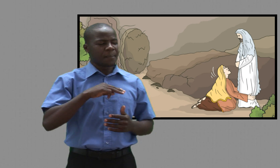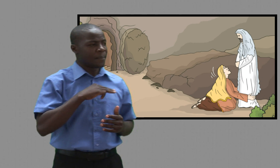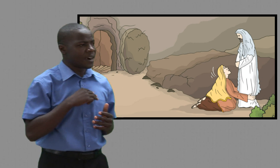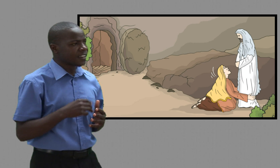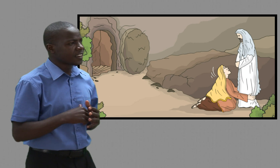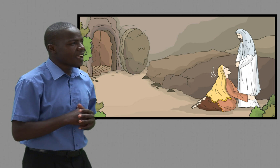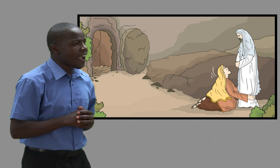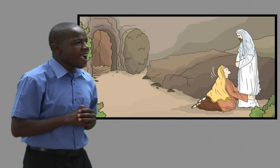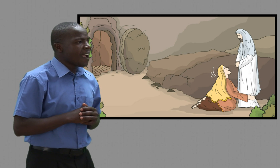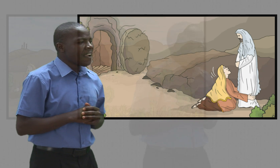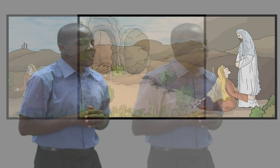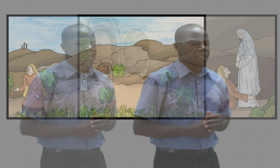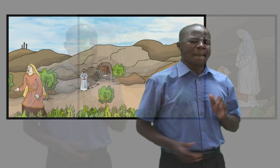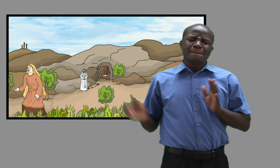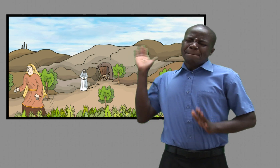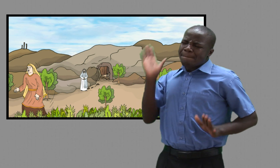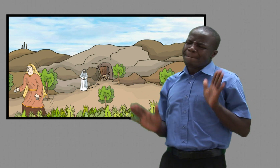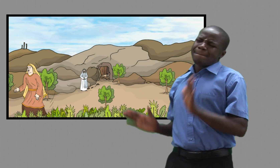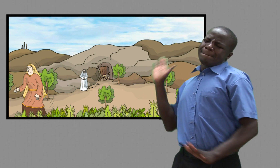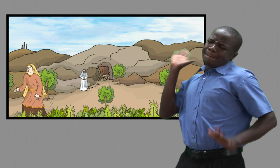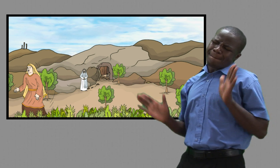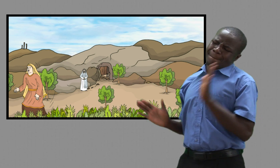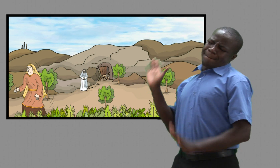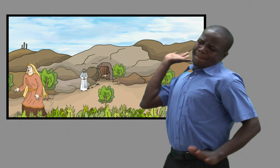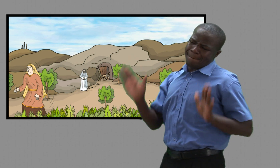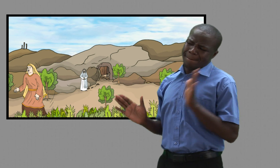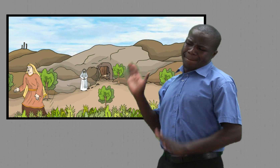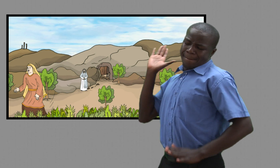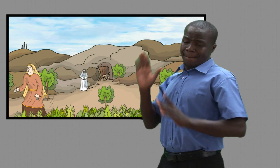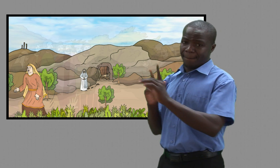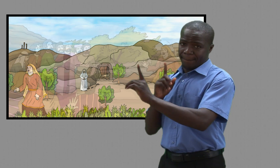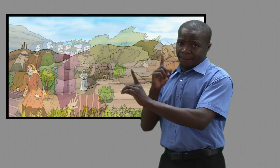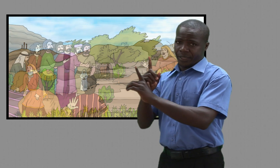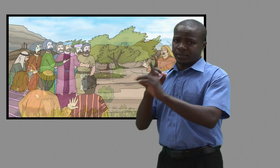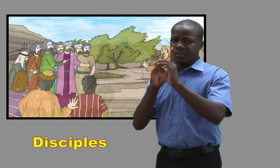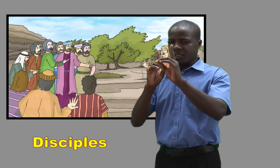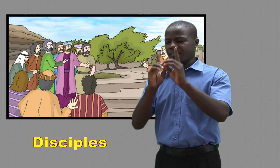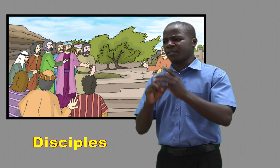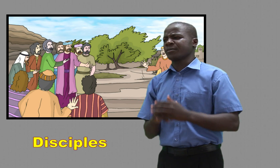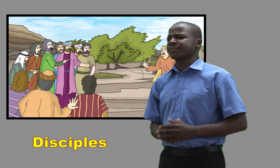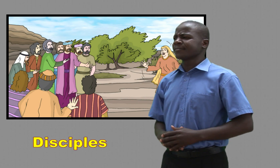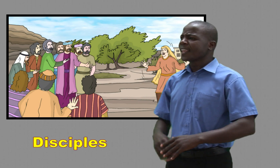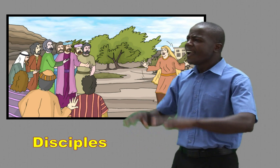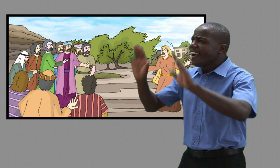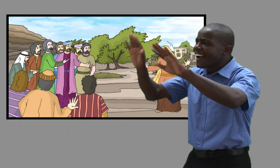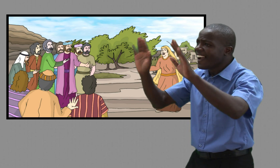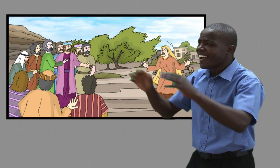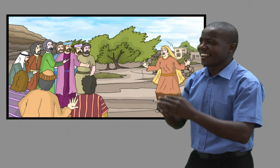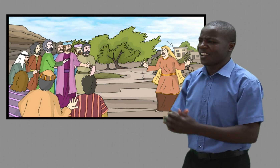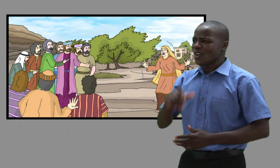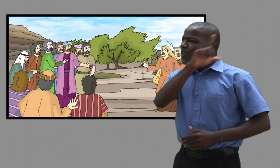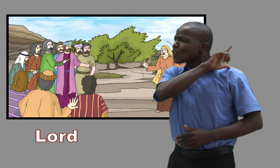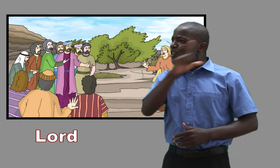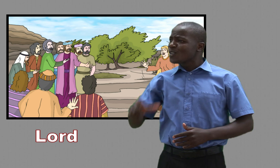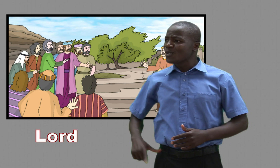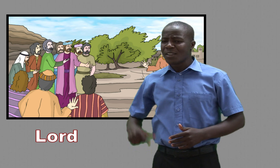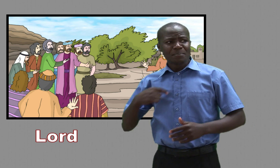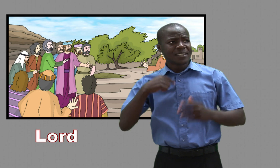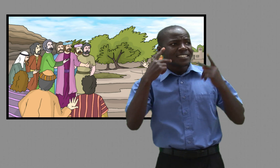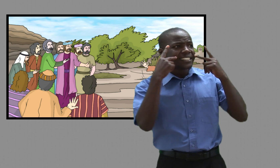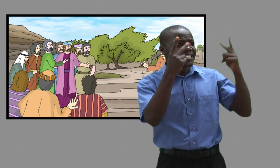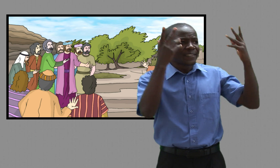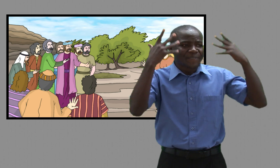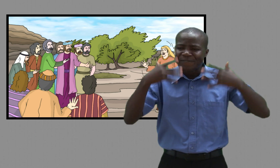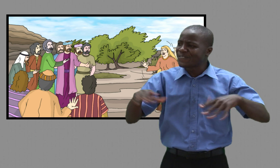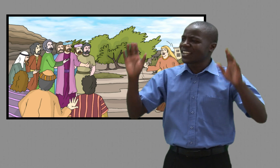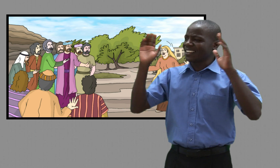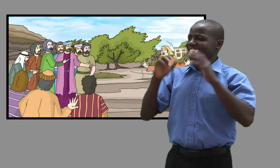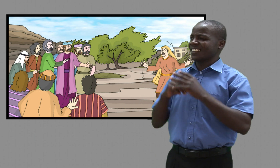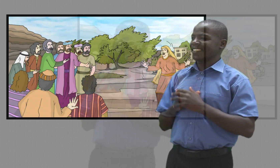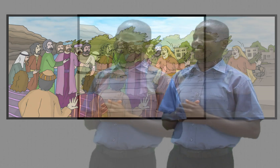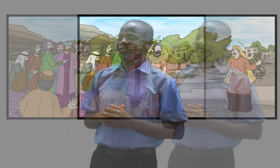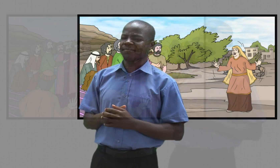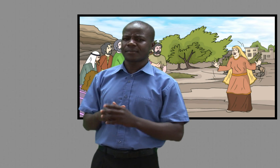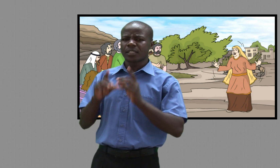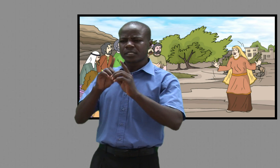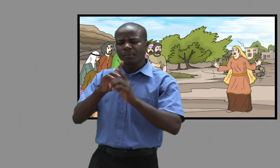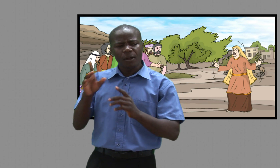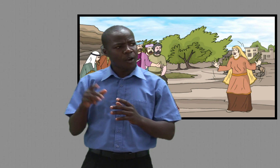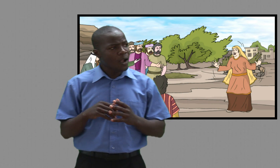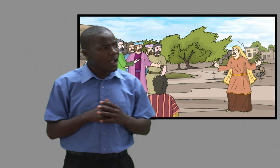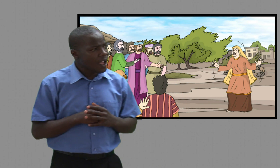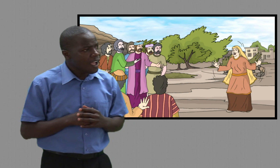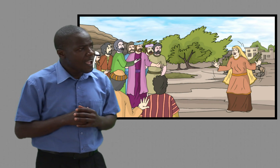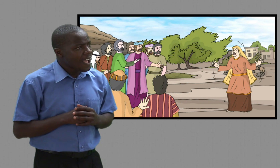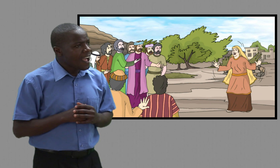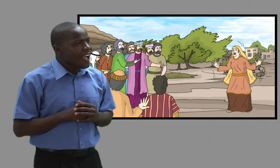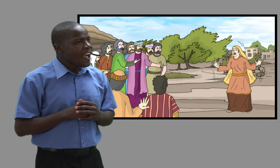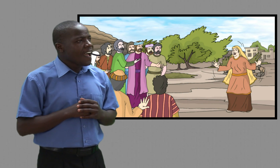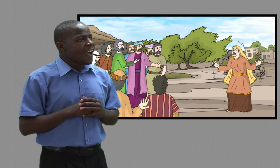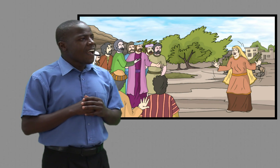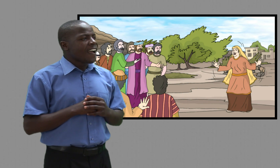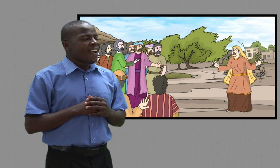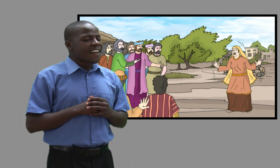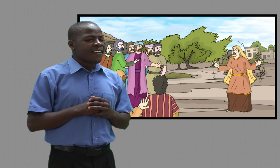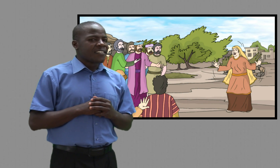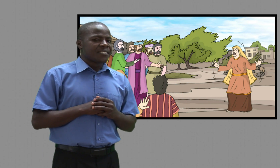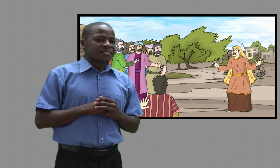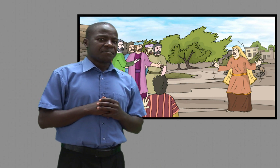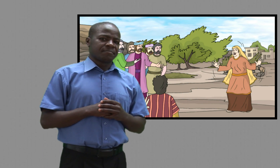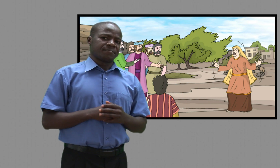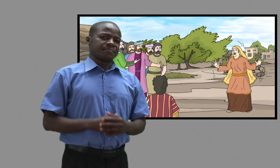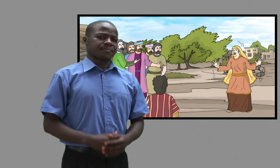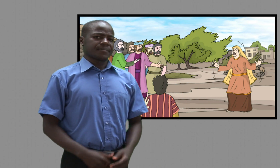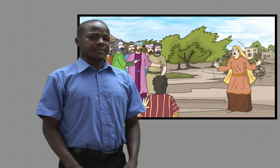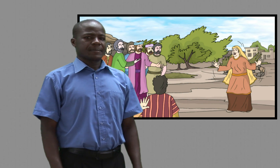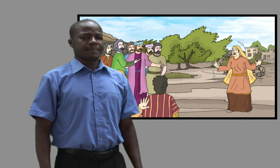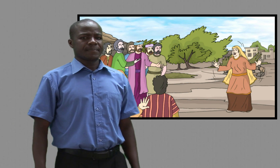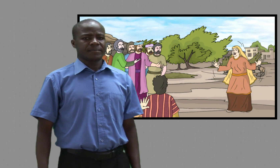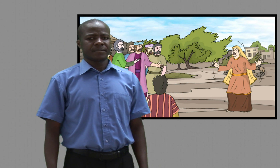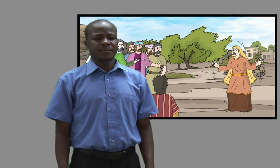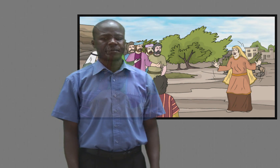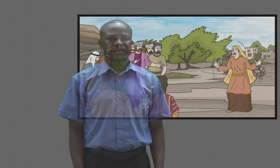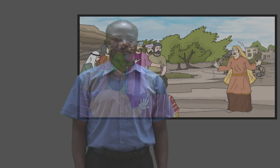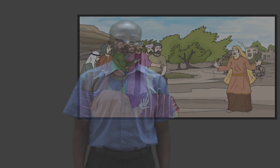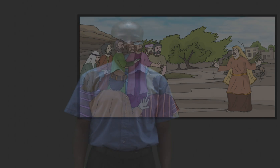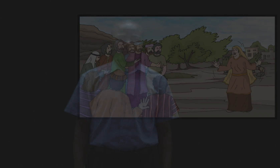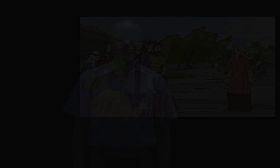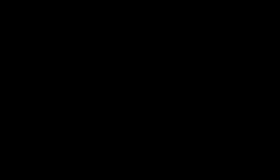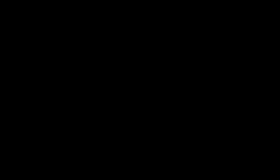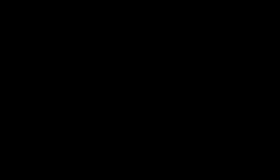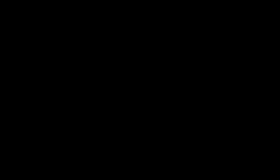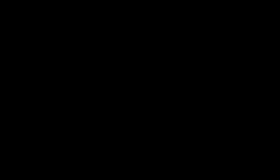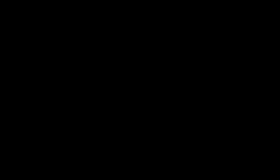But go and tell My brothers, ‘I am ascending to My Father and your Father, to My God and your God.’” Mary Magdalene went and announced to the disciples, “I have seen the Lord!” And she told them what He had said to her.